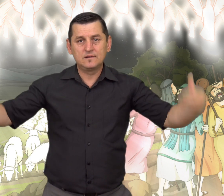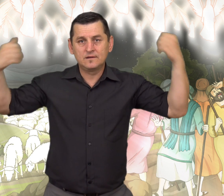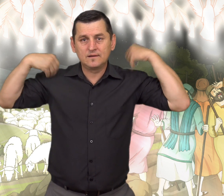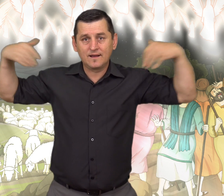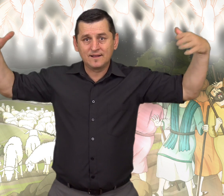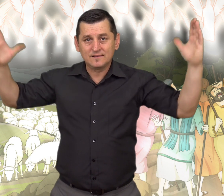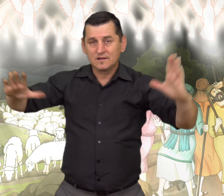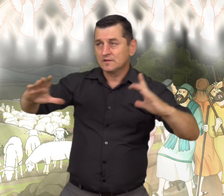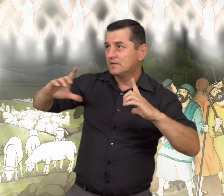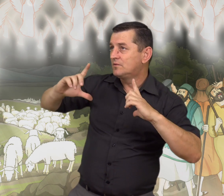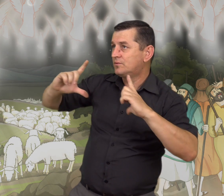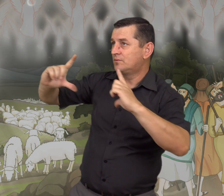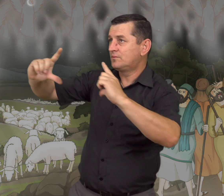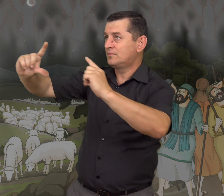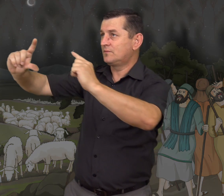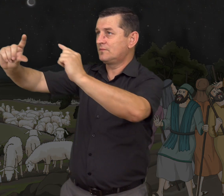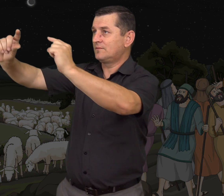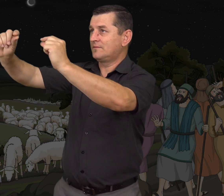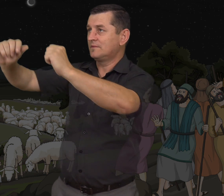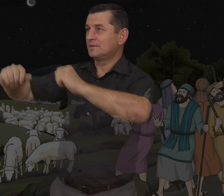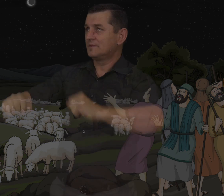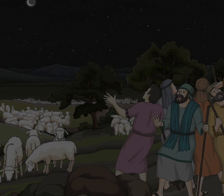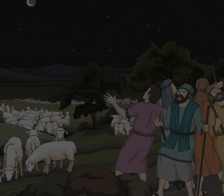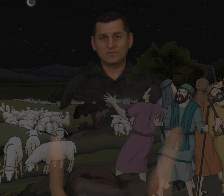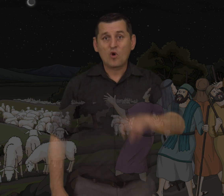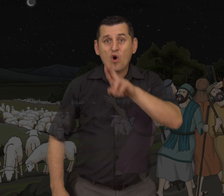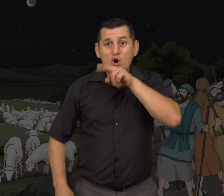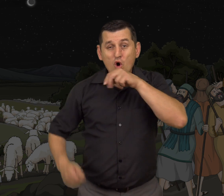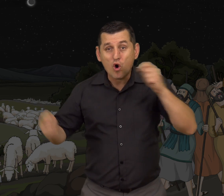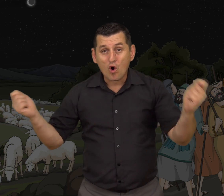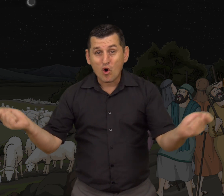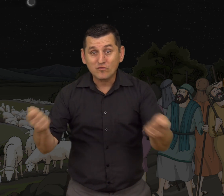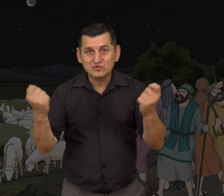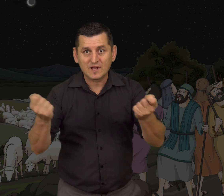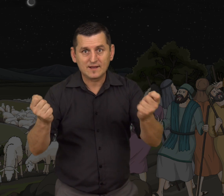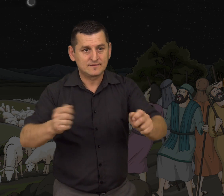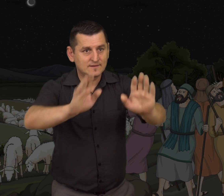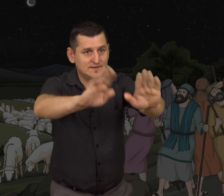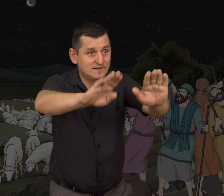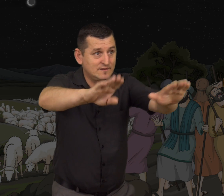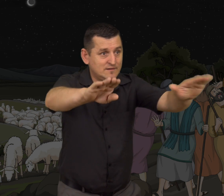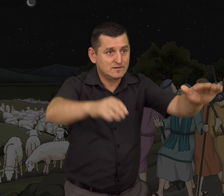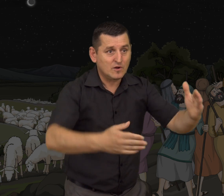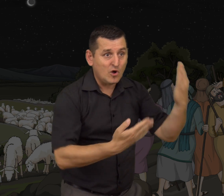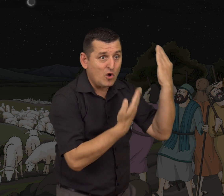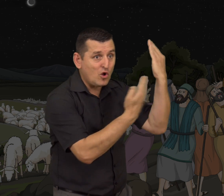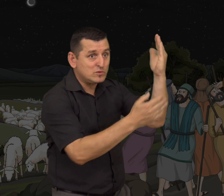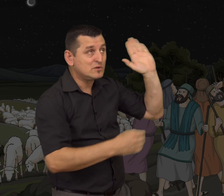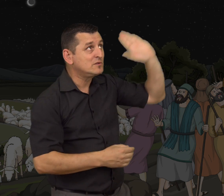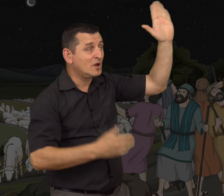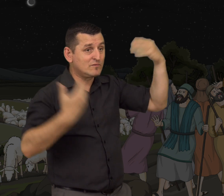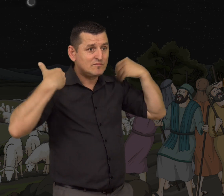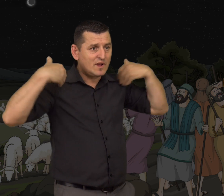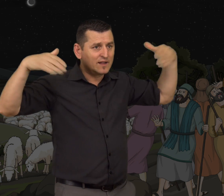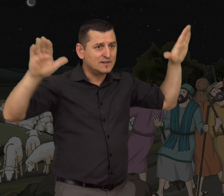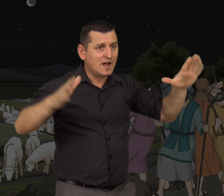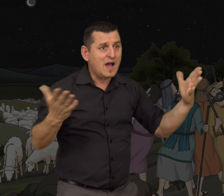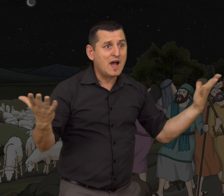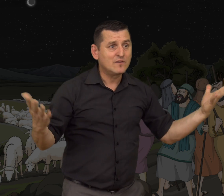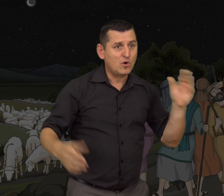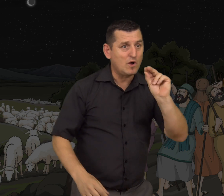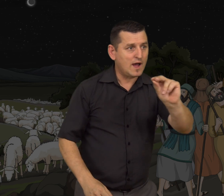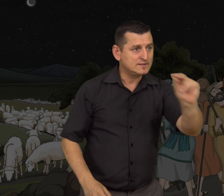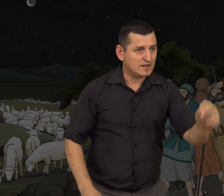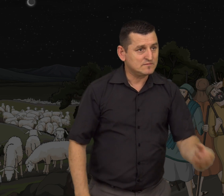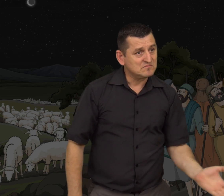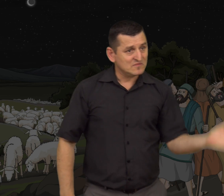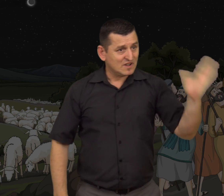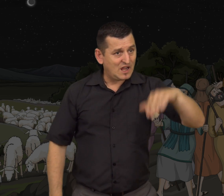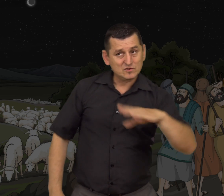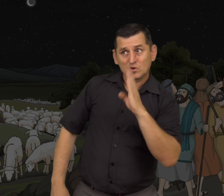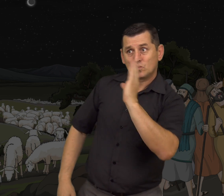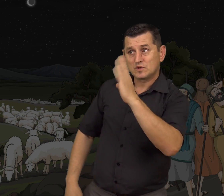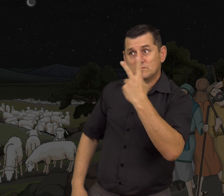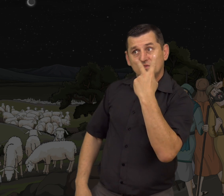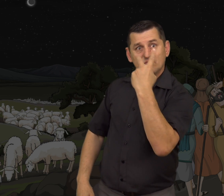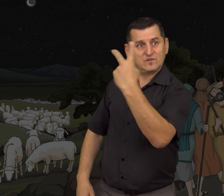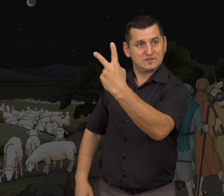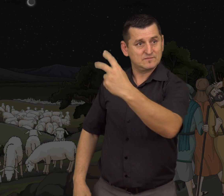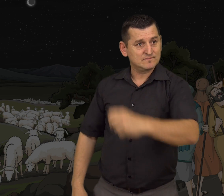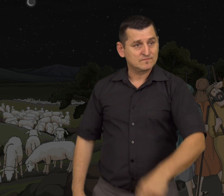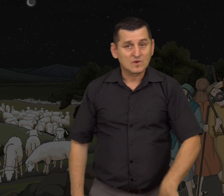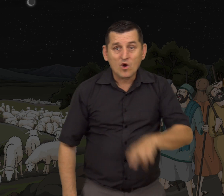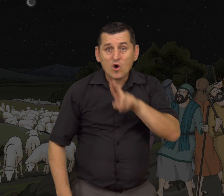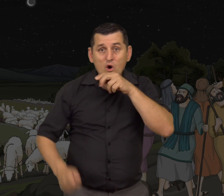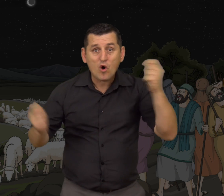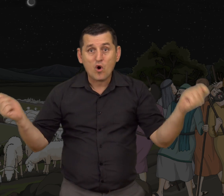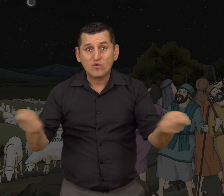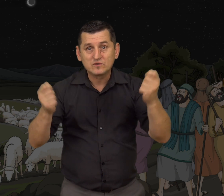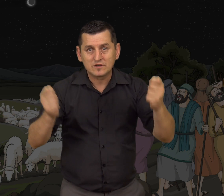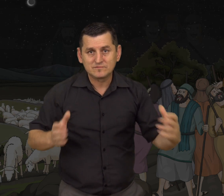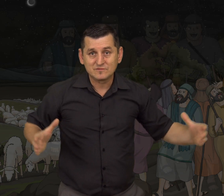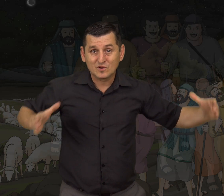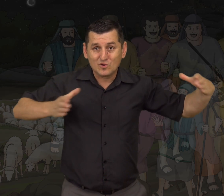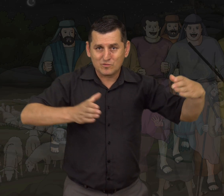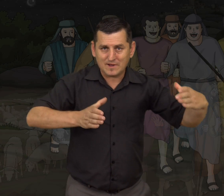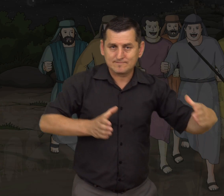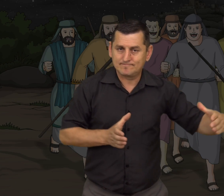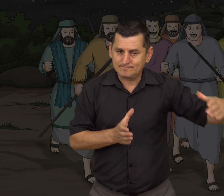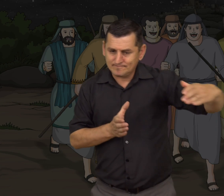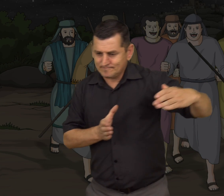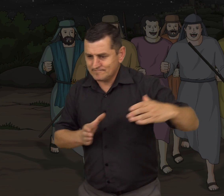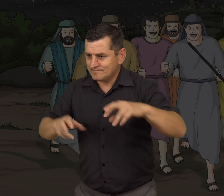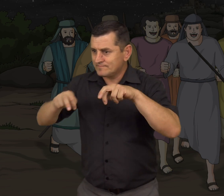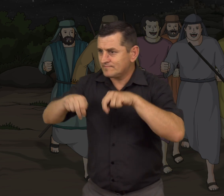When the angels had left them and gone into heaven, the shepherds said to one another, “Let us go to Bethlehem and see this thing that has happened, which the Lord has made known to us.”